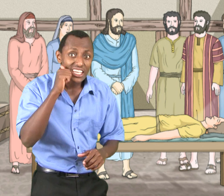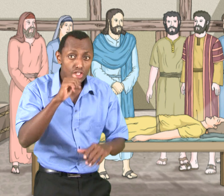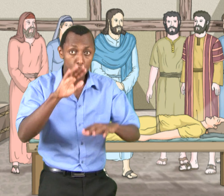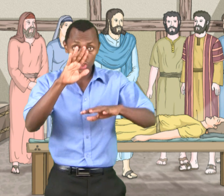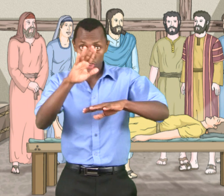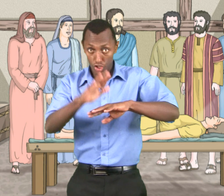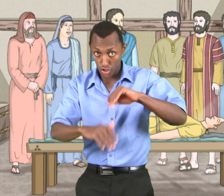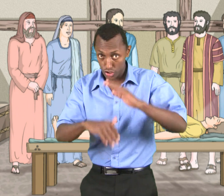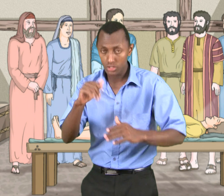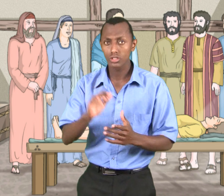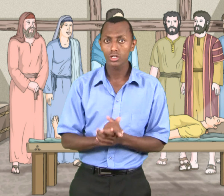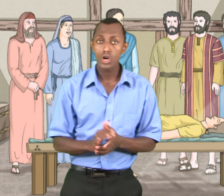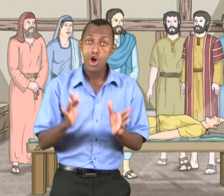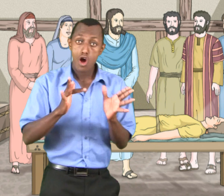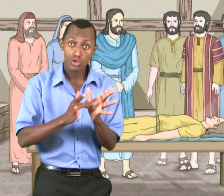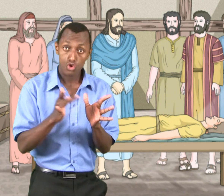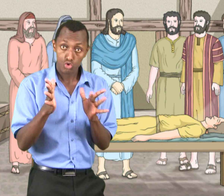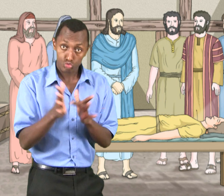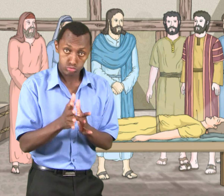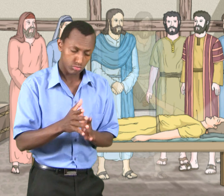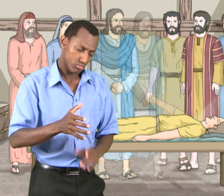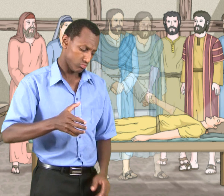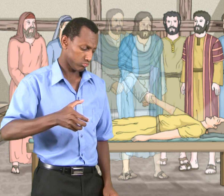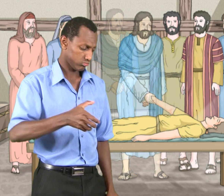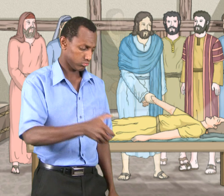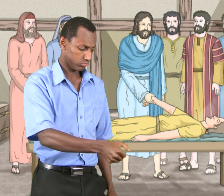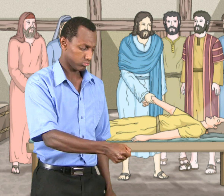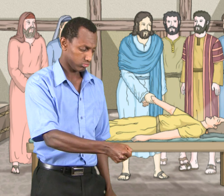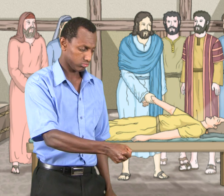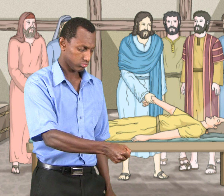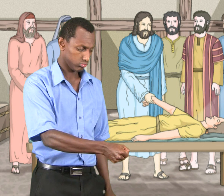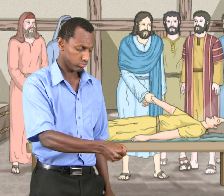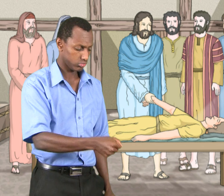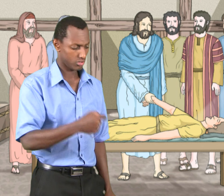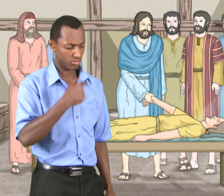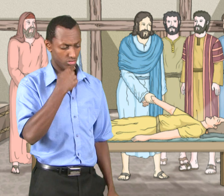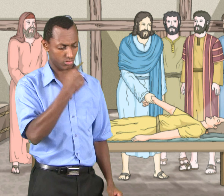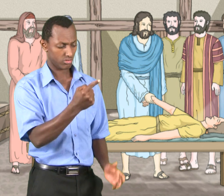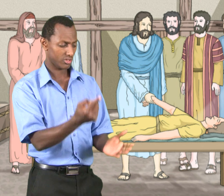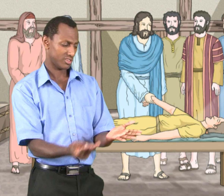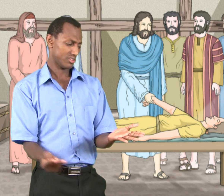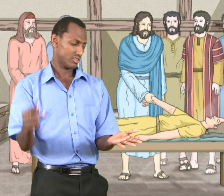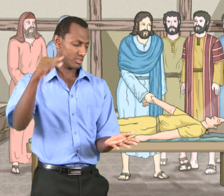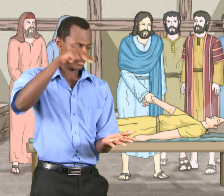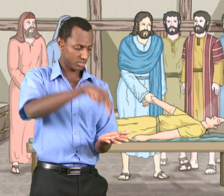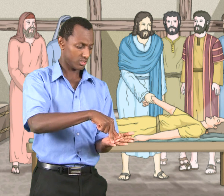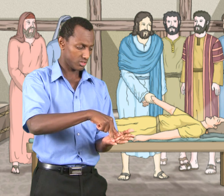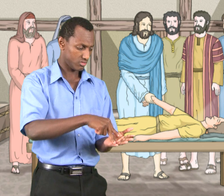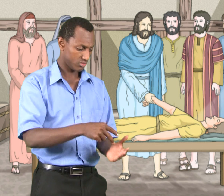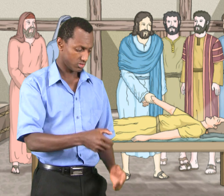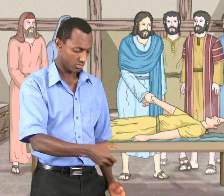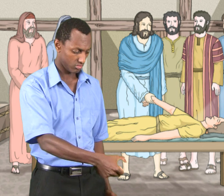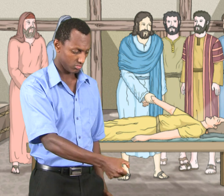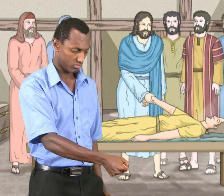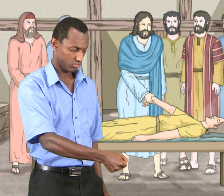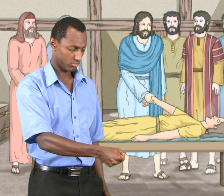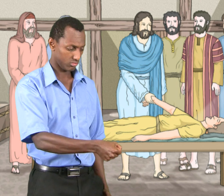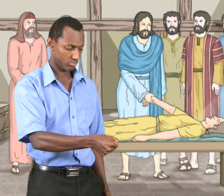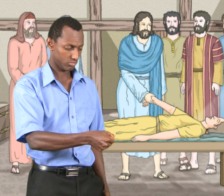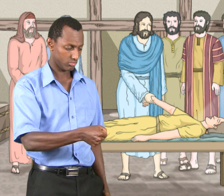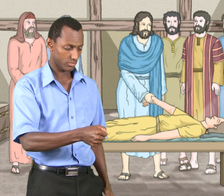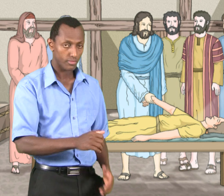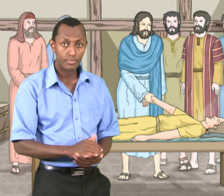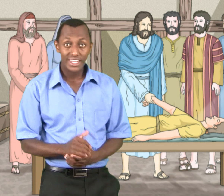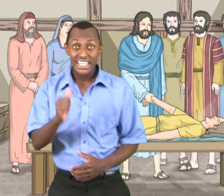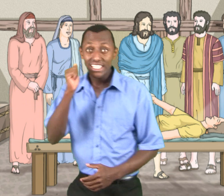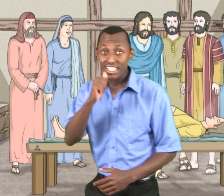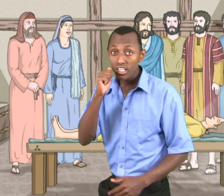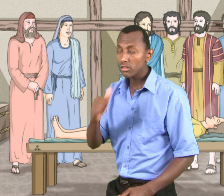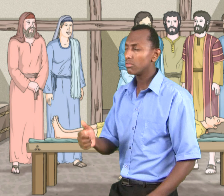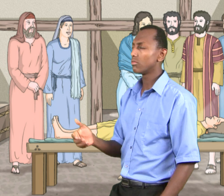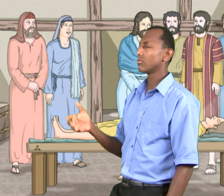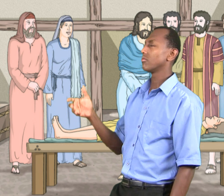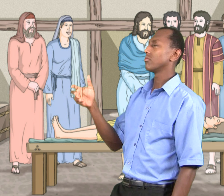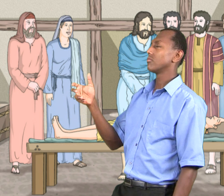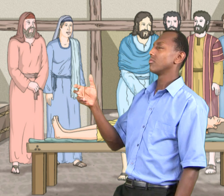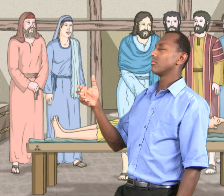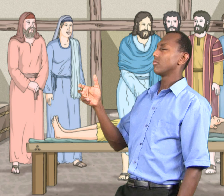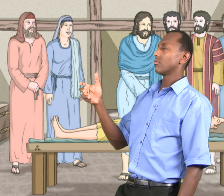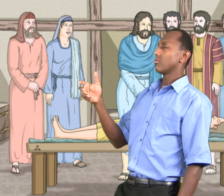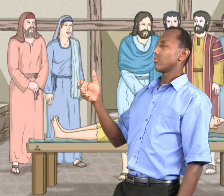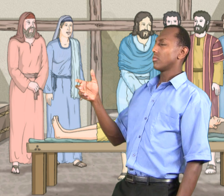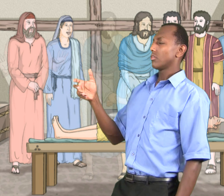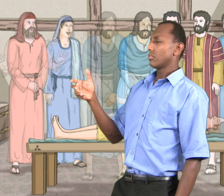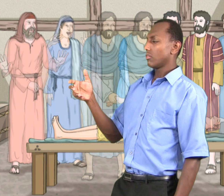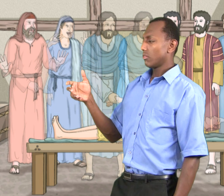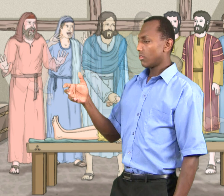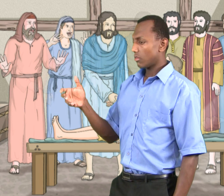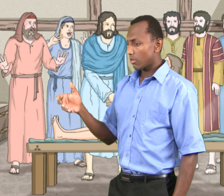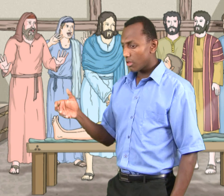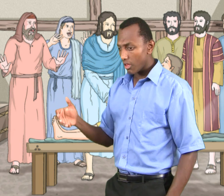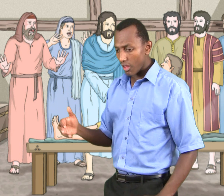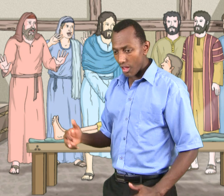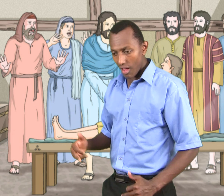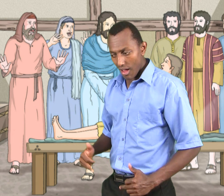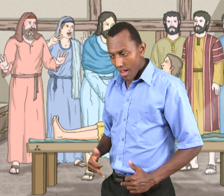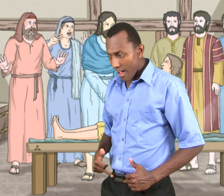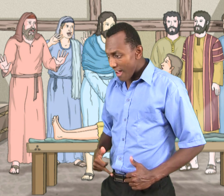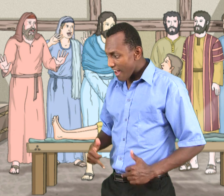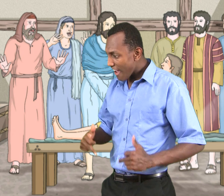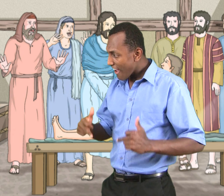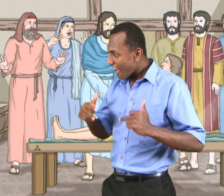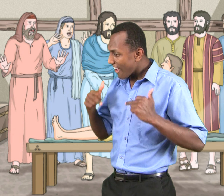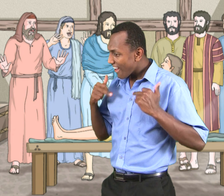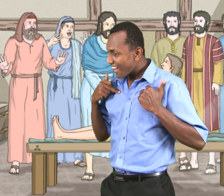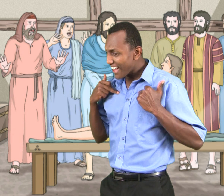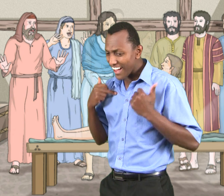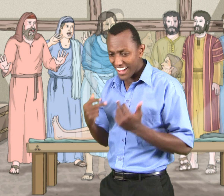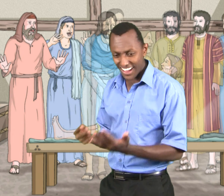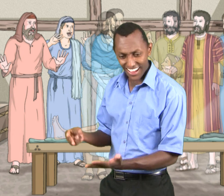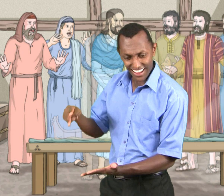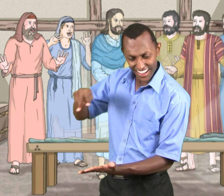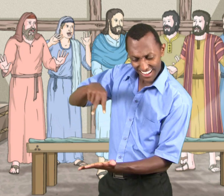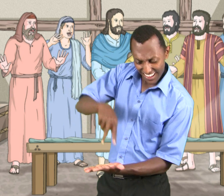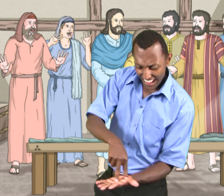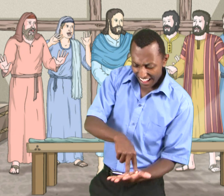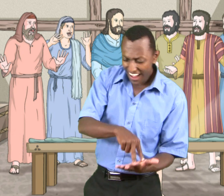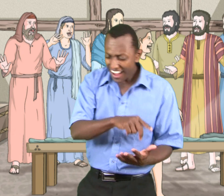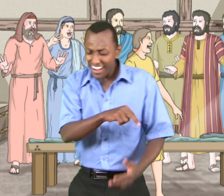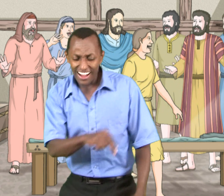Taking her by the hand, Jesus said, “Talitha koum!” which means, “Little girl, I say to you, get up!”